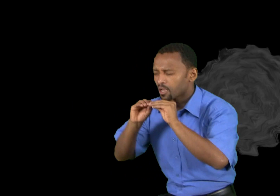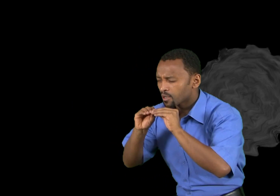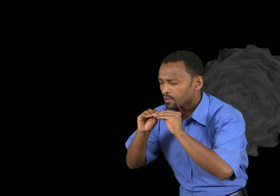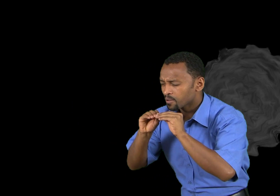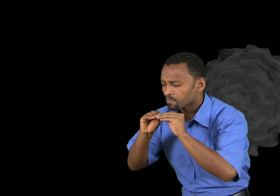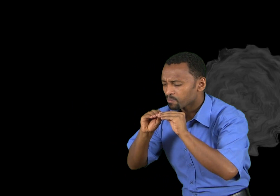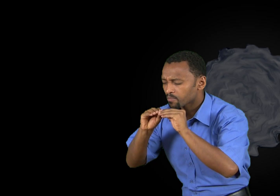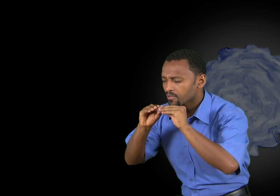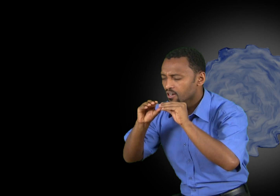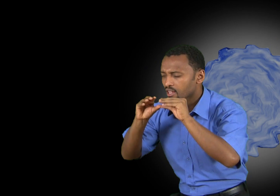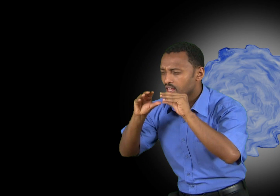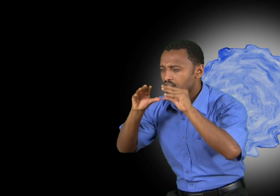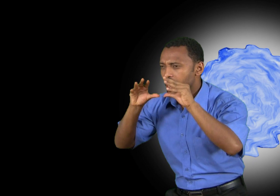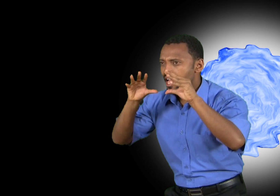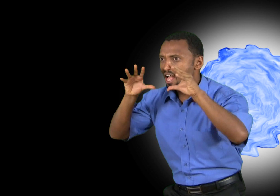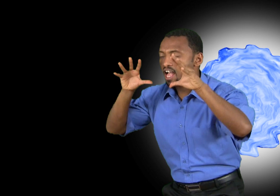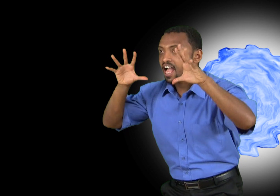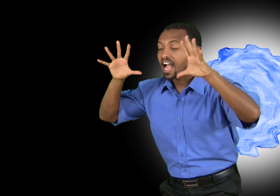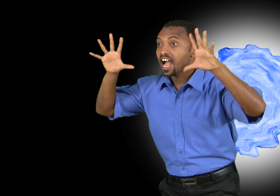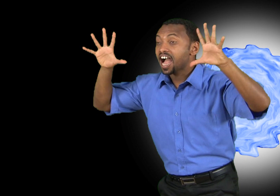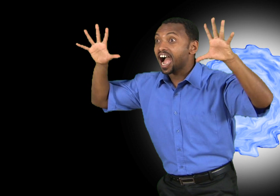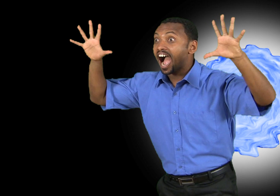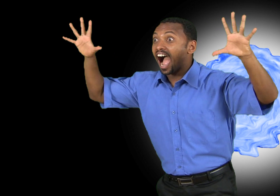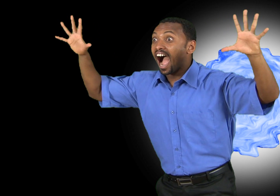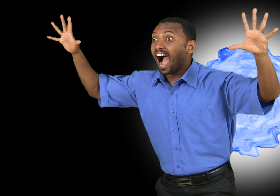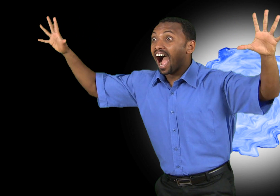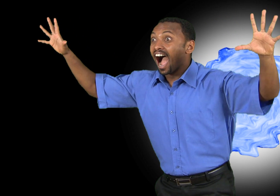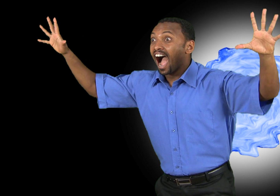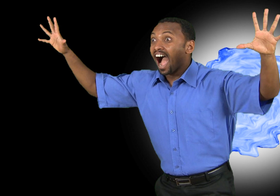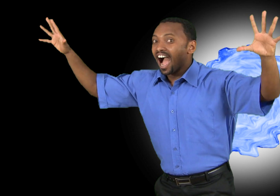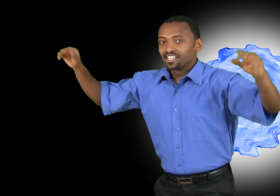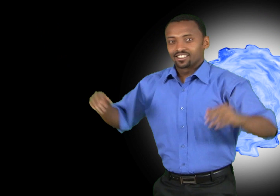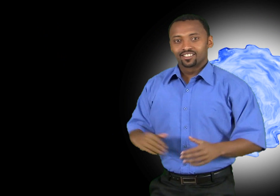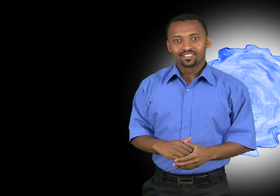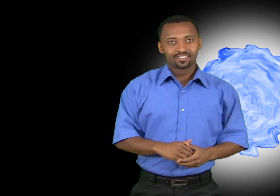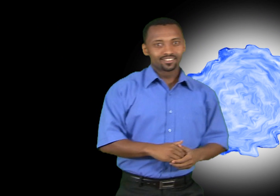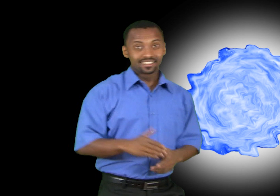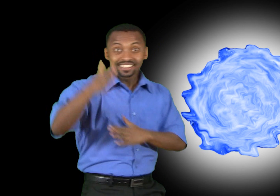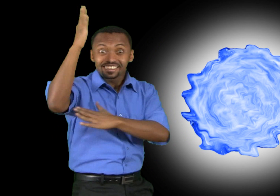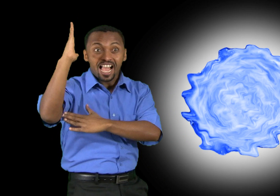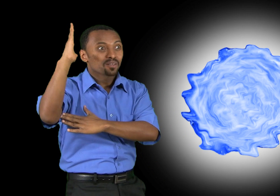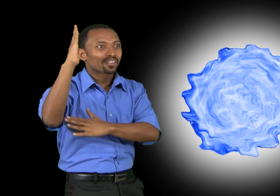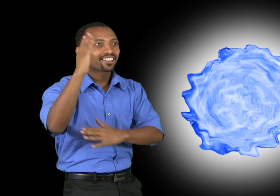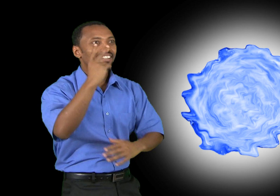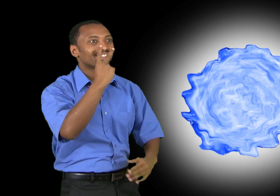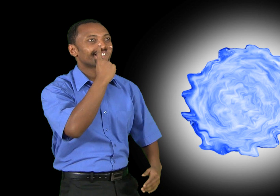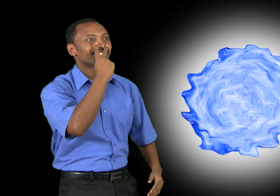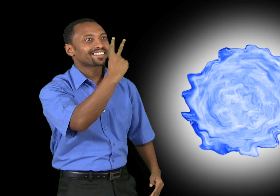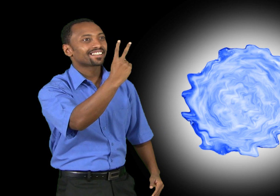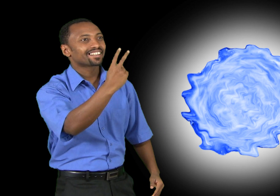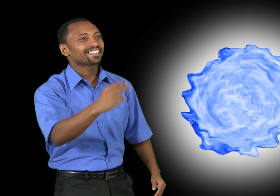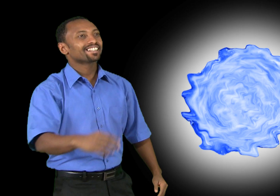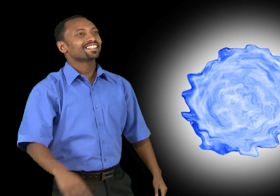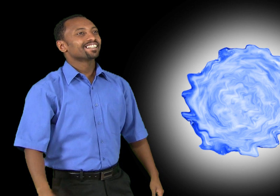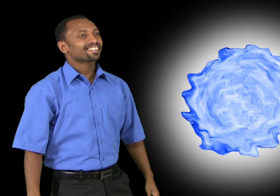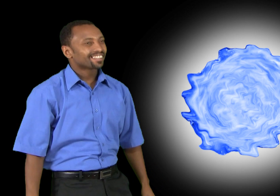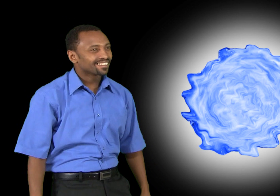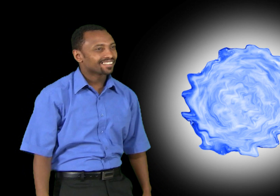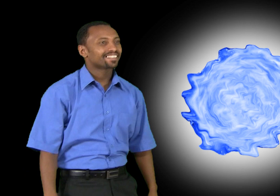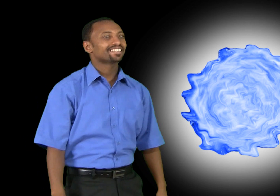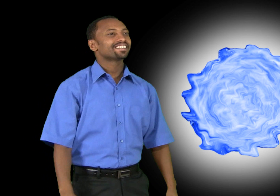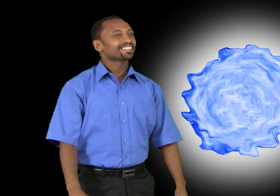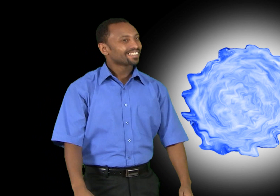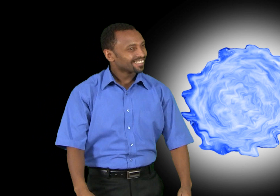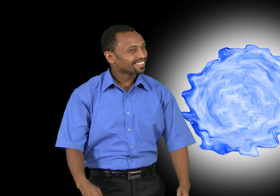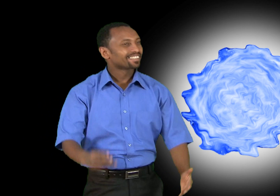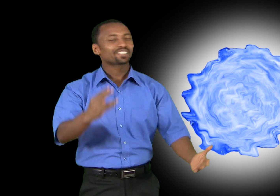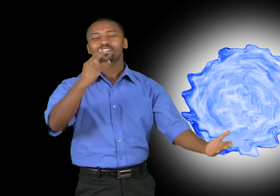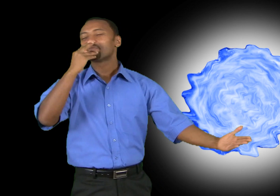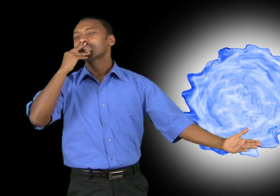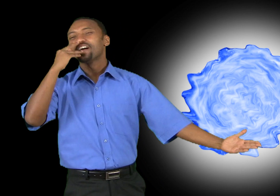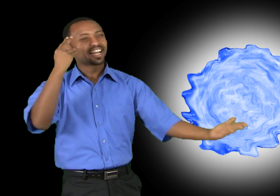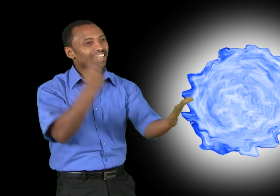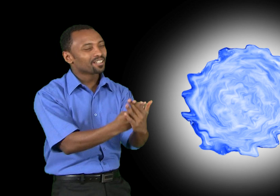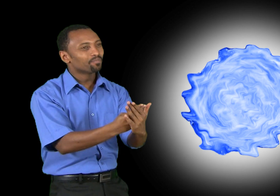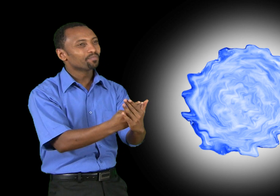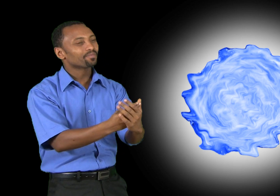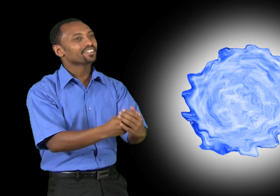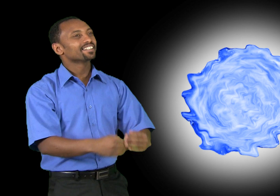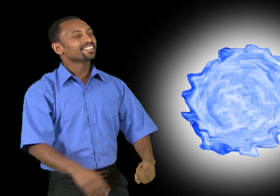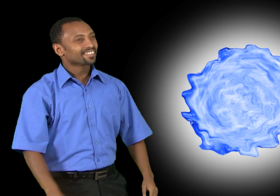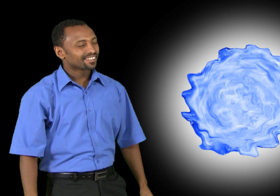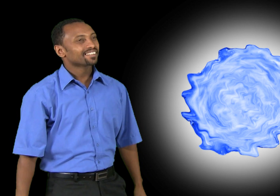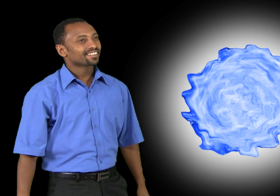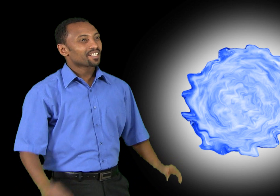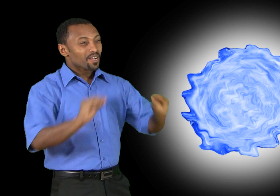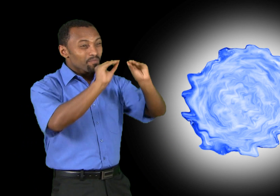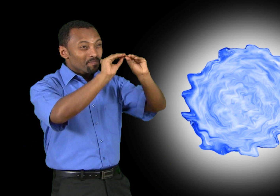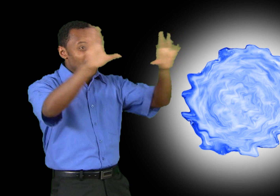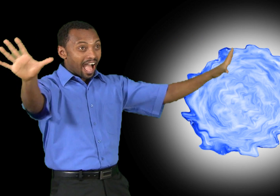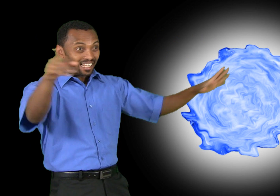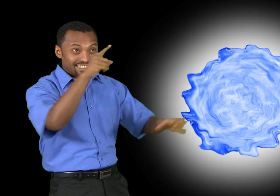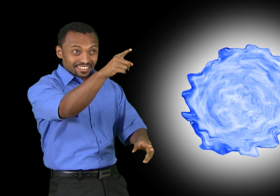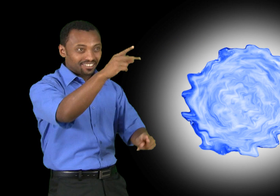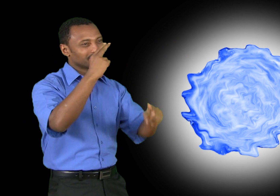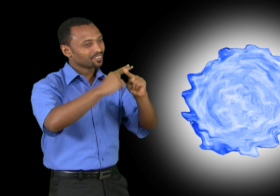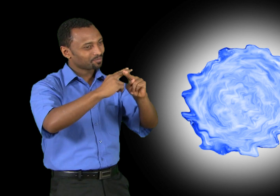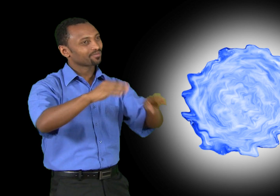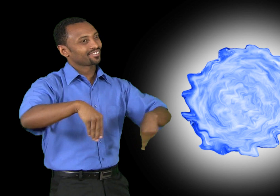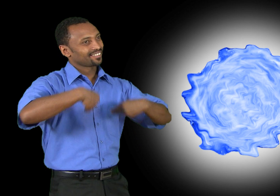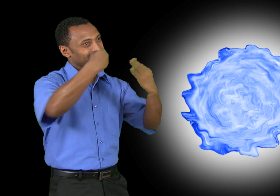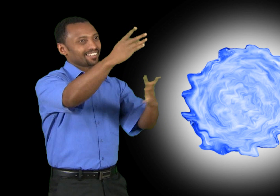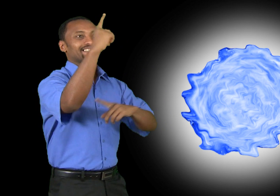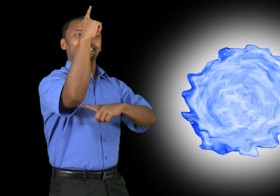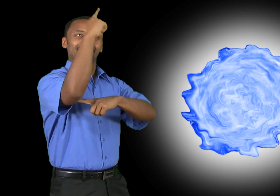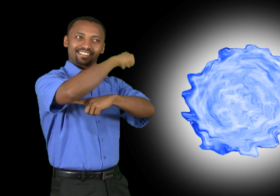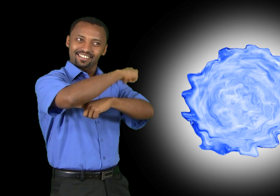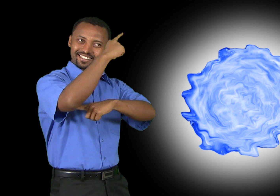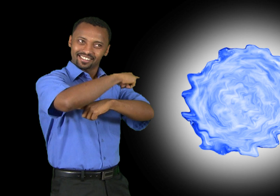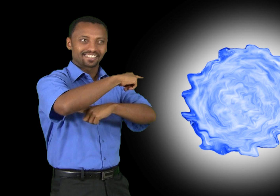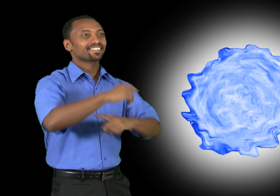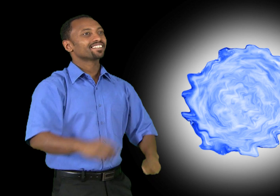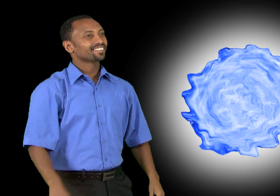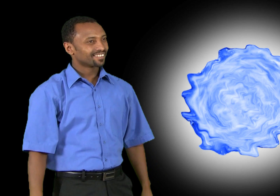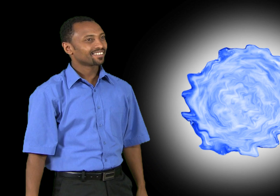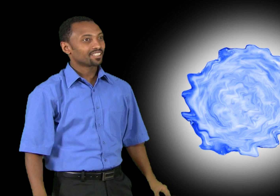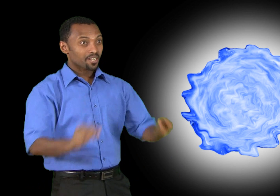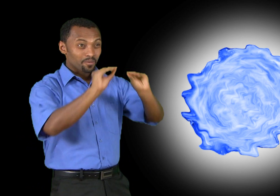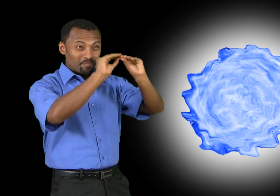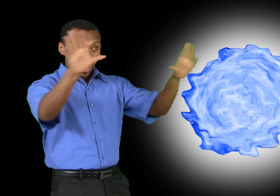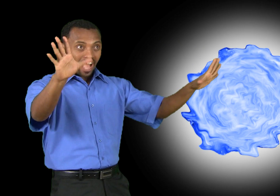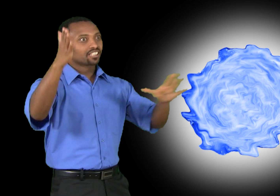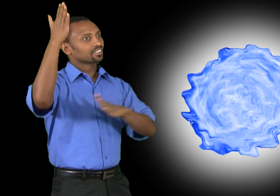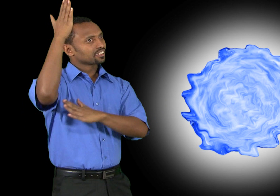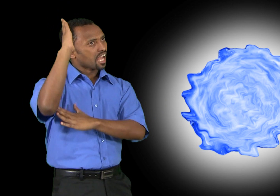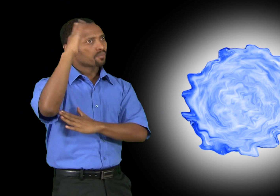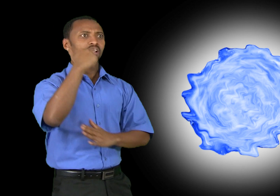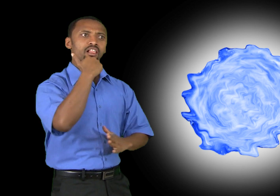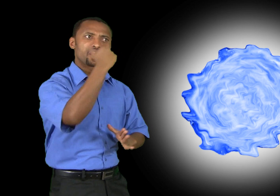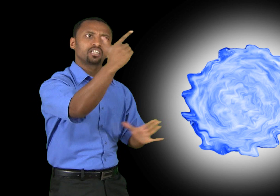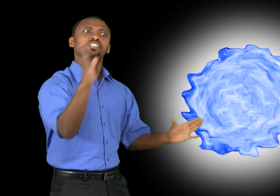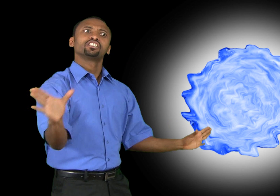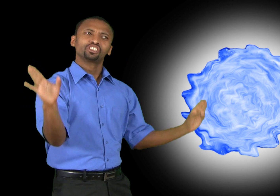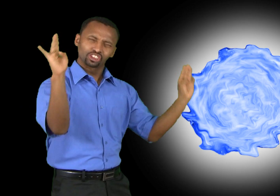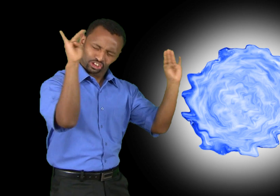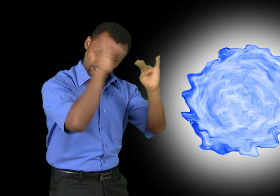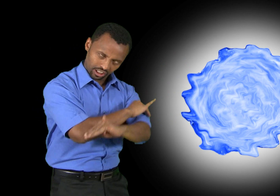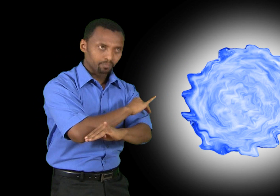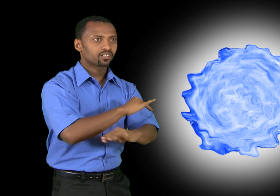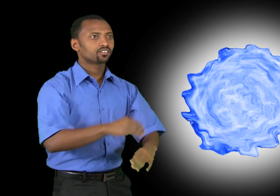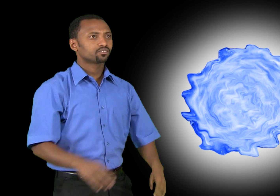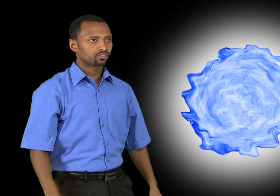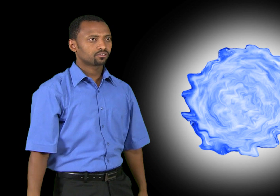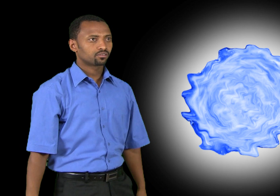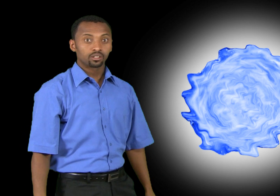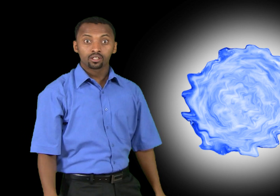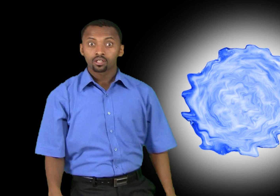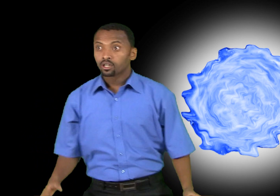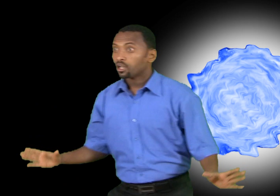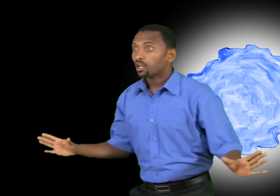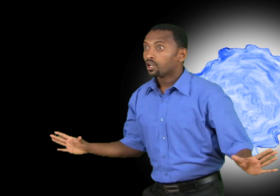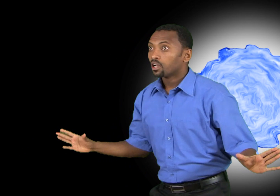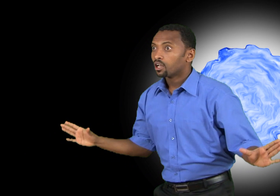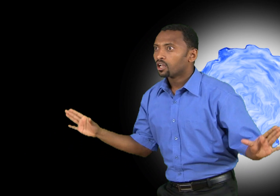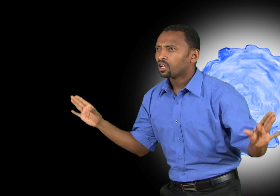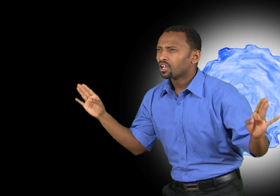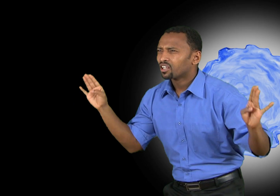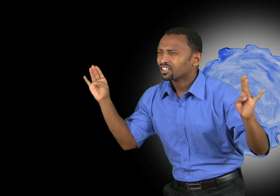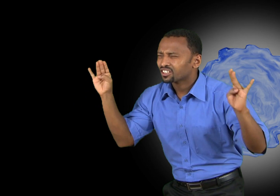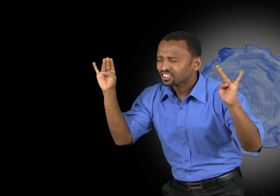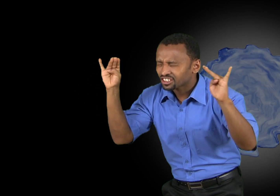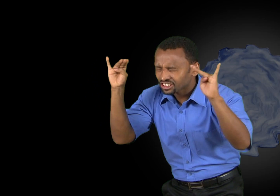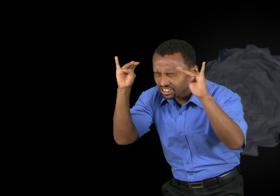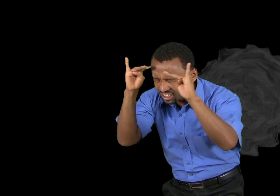And God saw that the light was good, and He separated the light from the darkness.